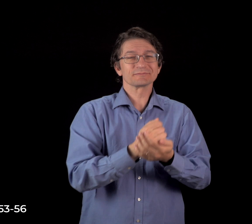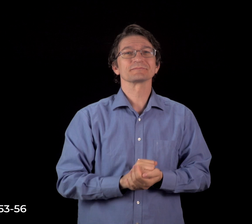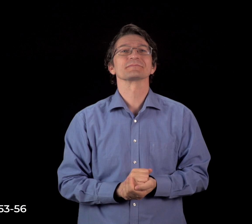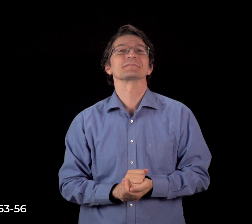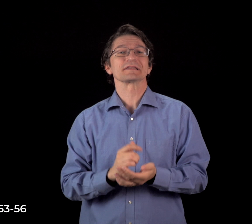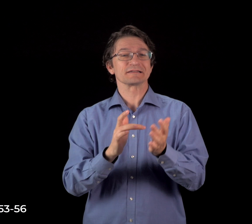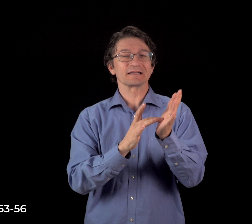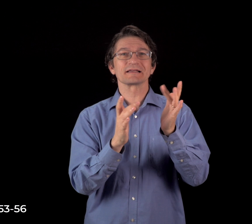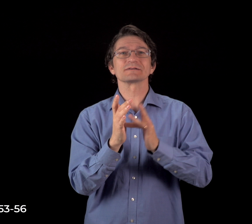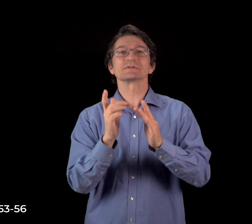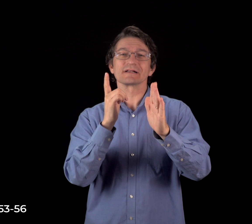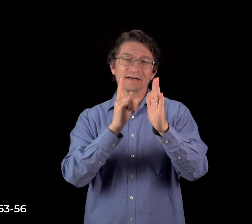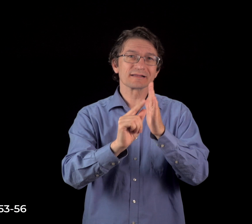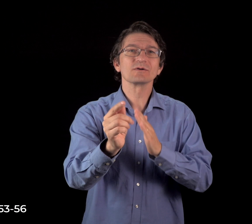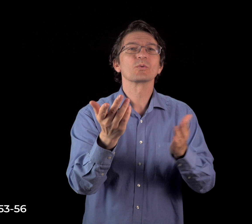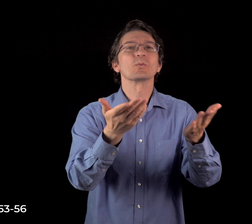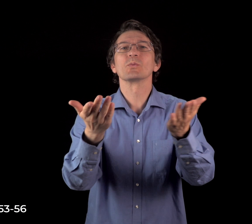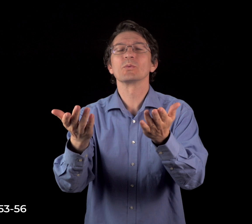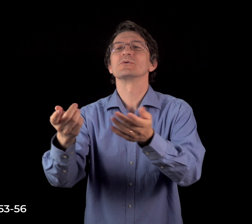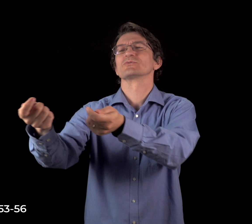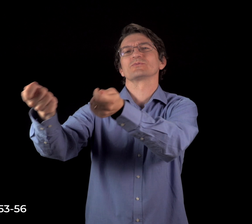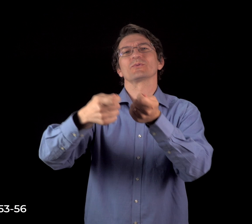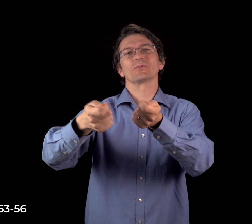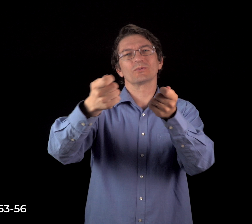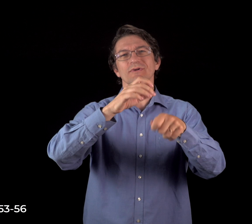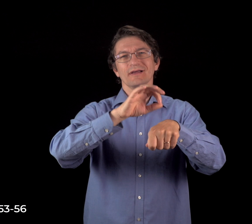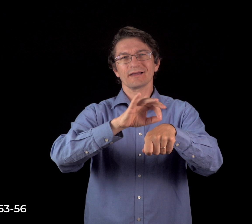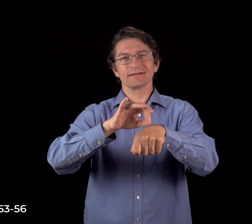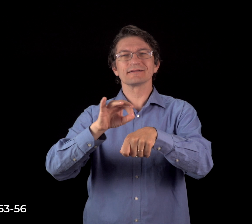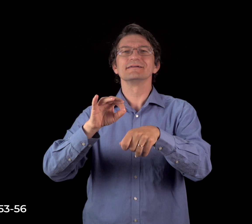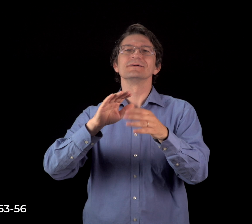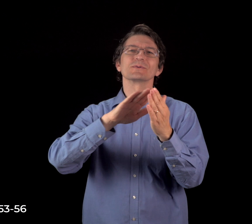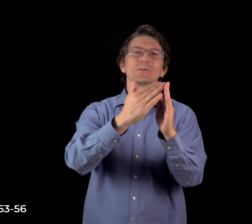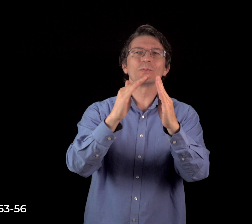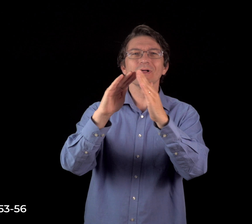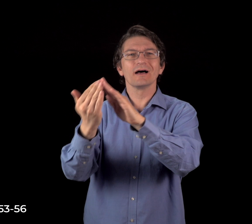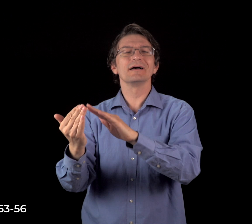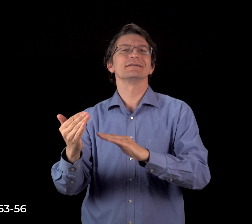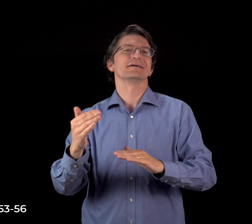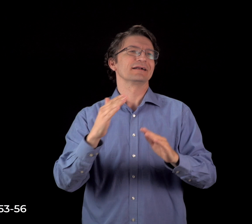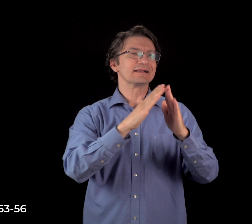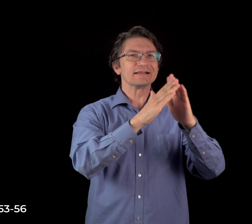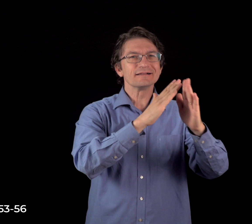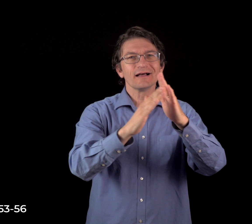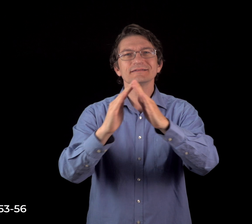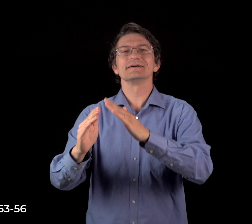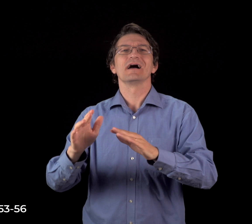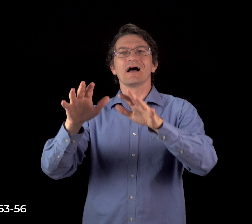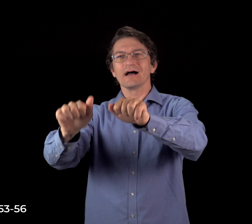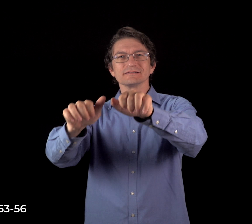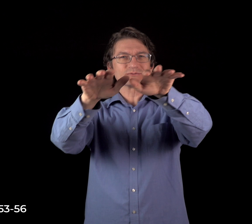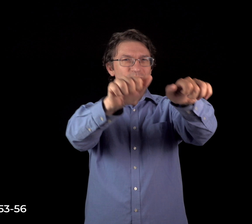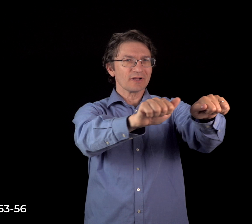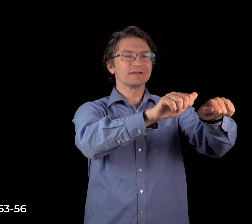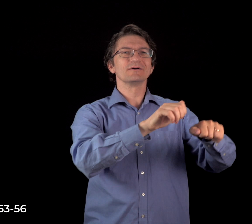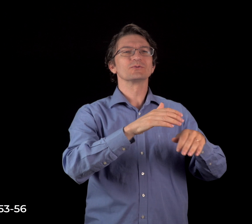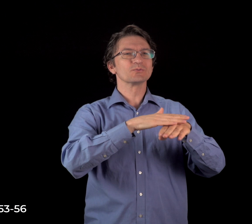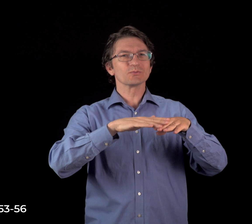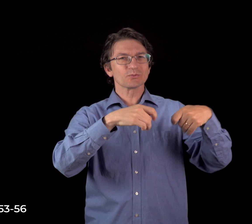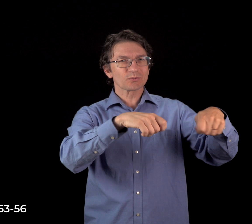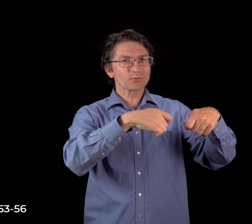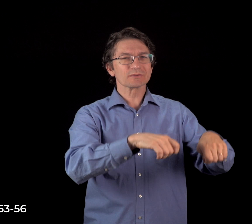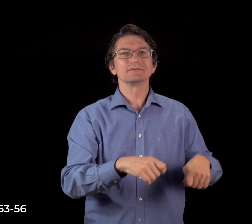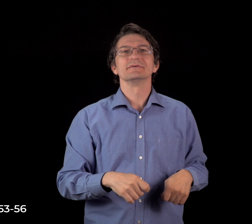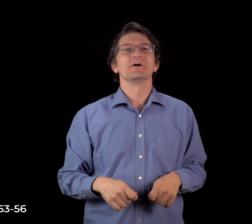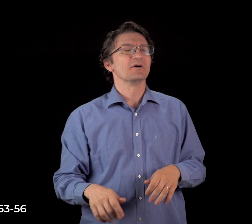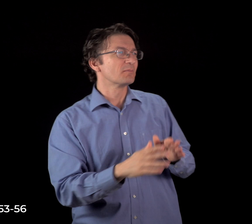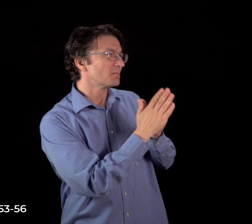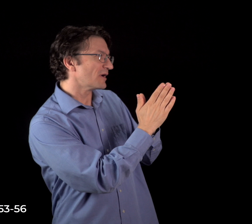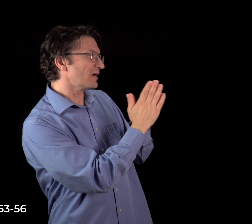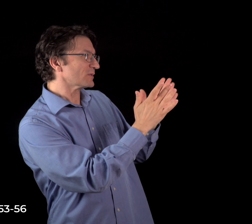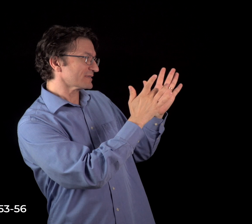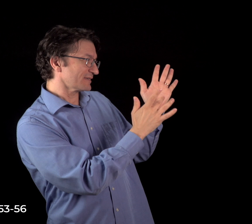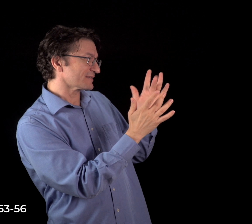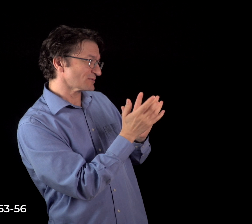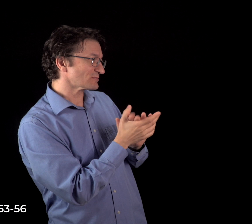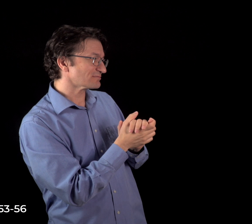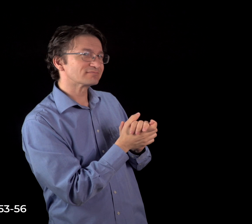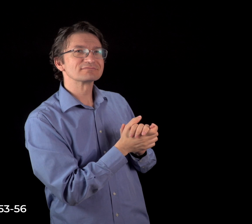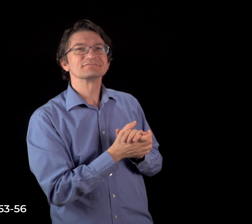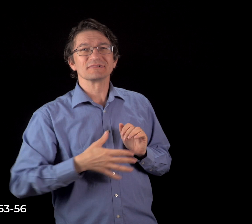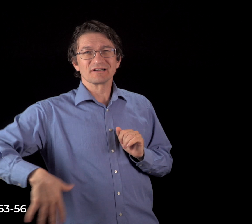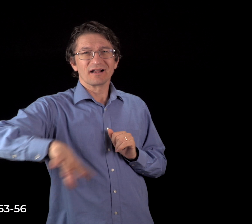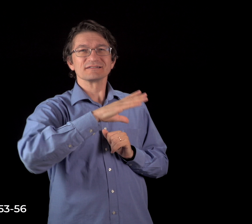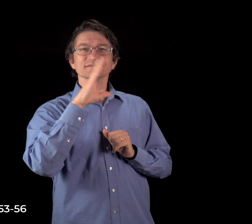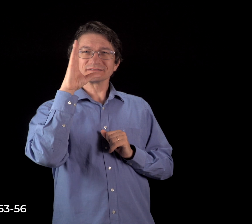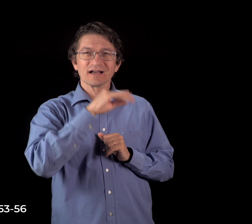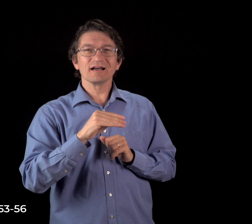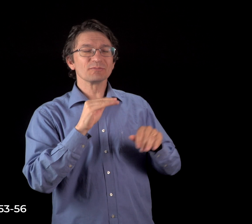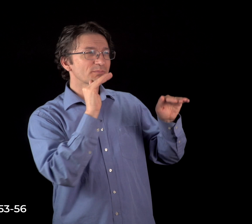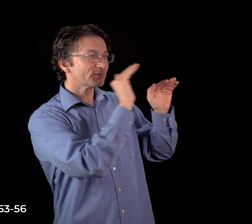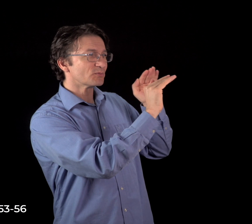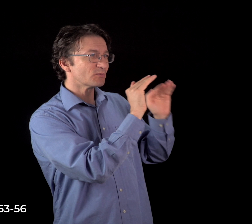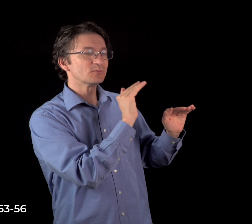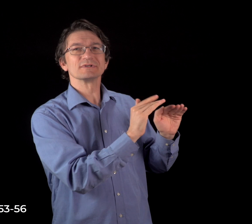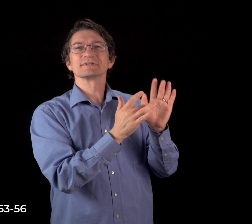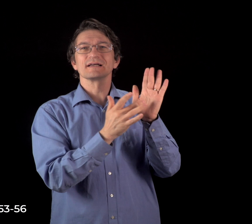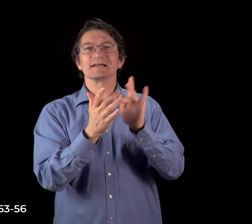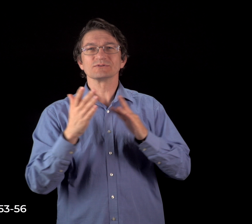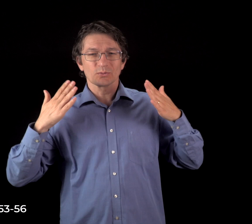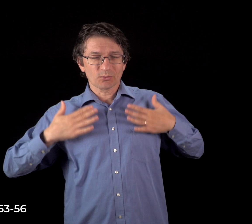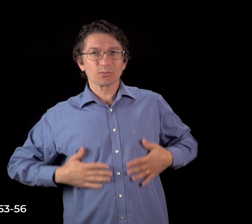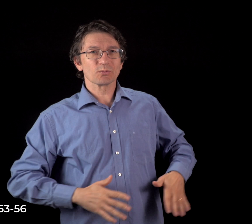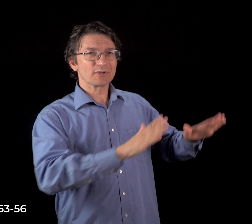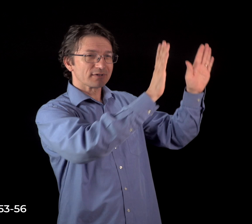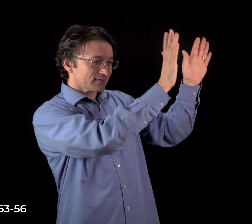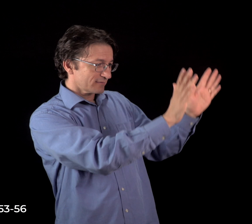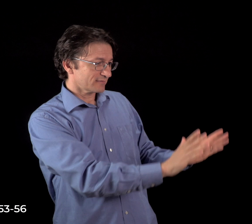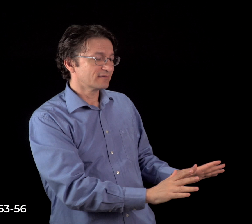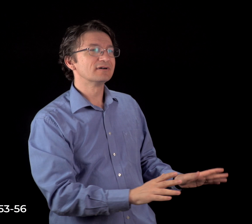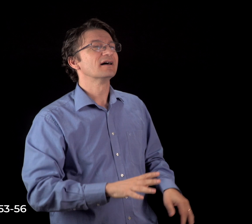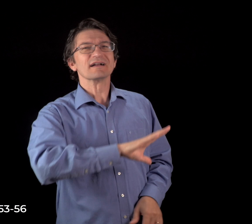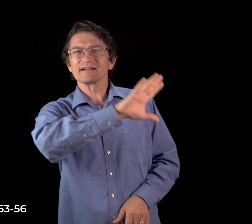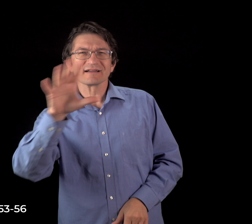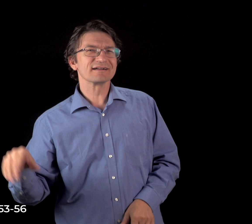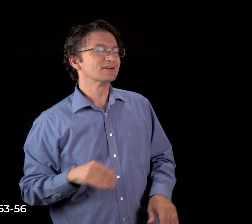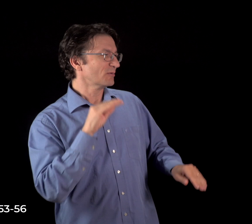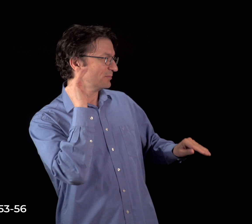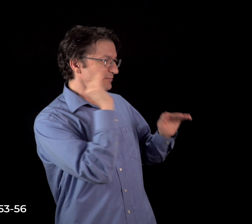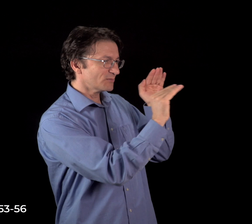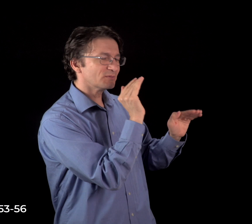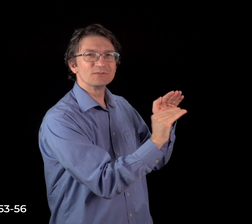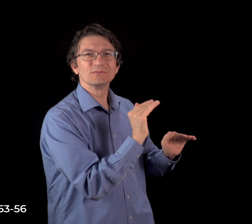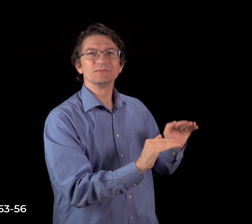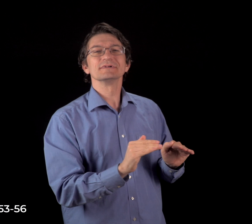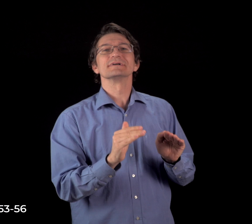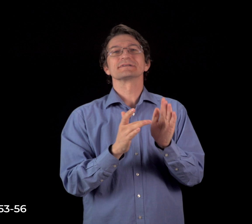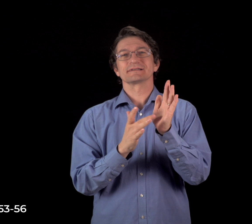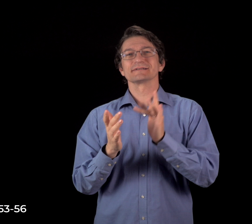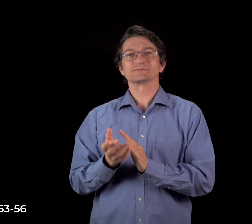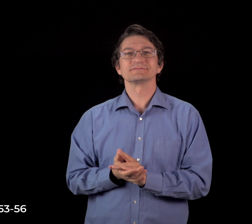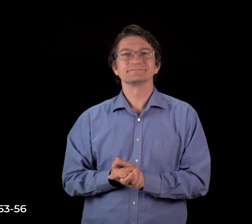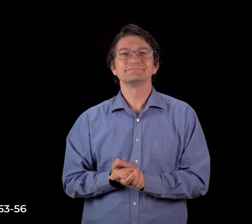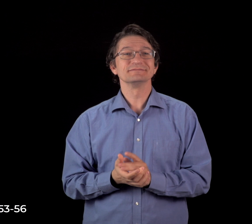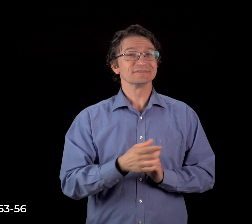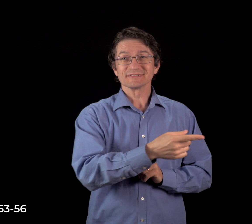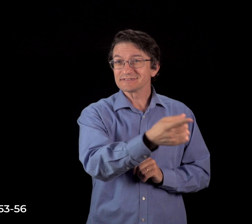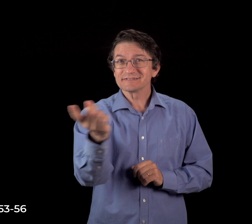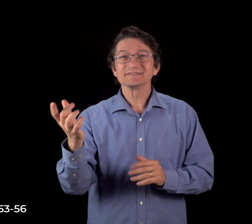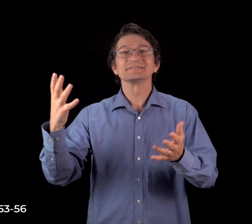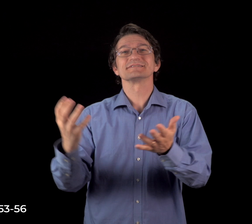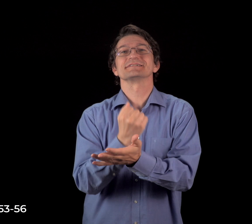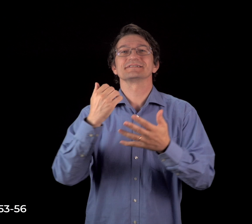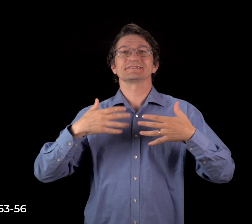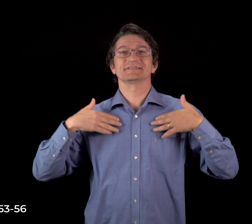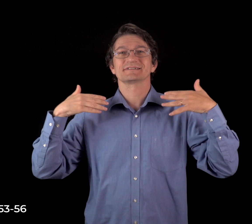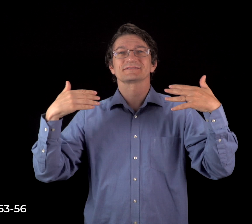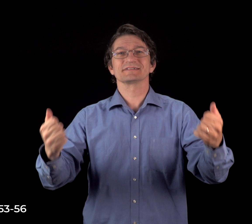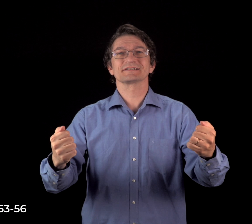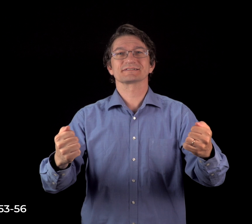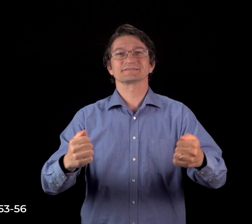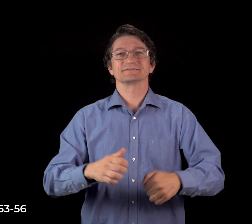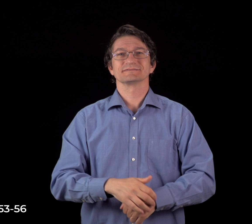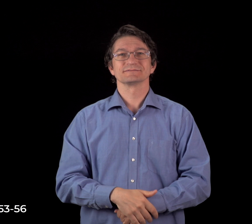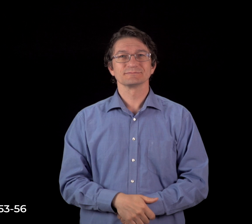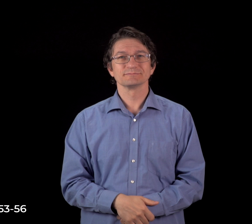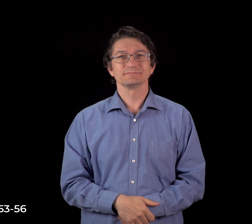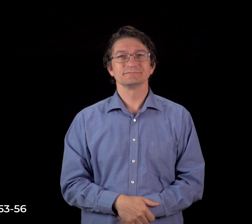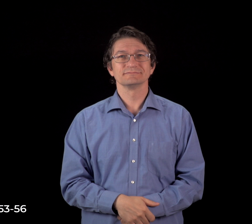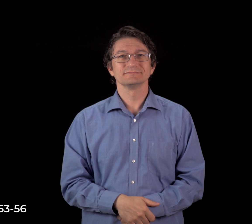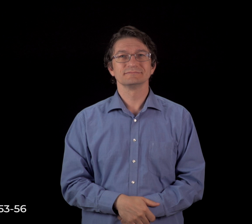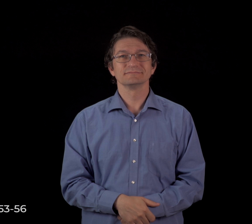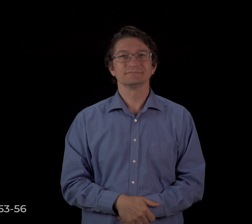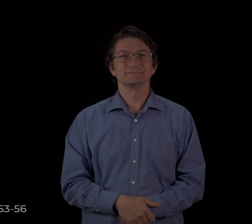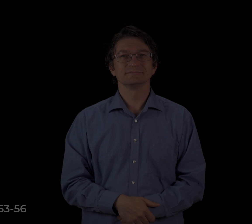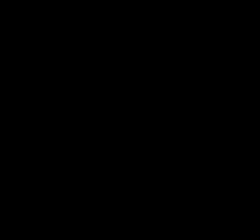And wherever He went—villages and towns and countrysides—they laid the sick in the marketplaces and begged Him just to let them touch the fringe of His cloak.